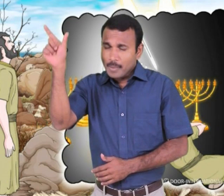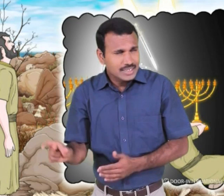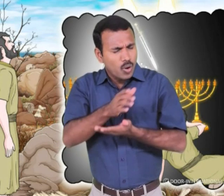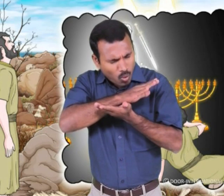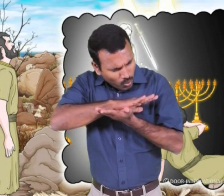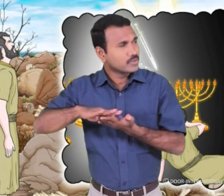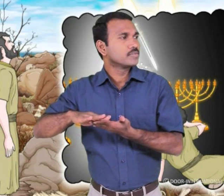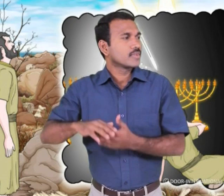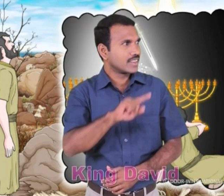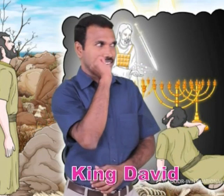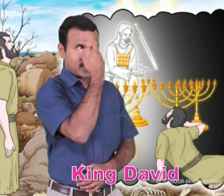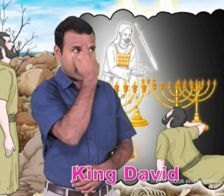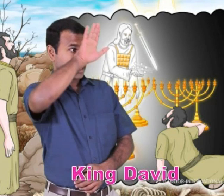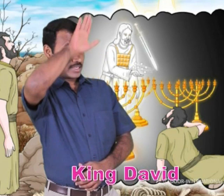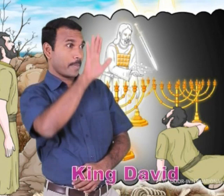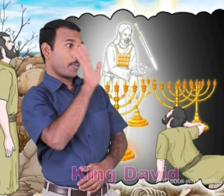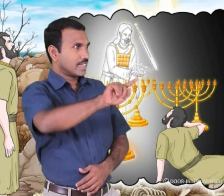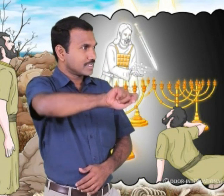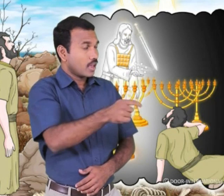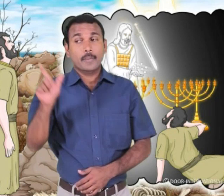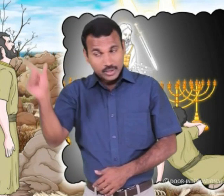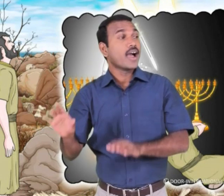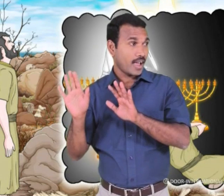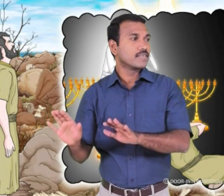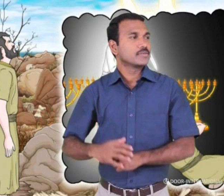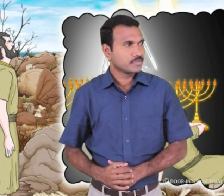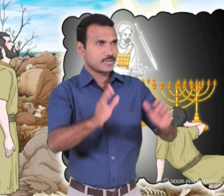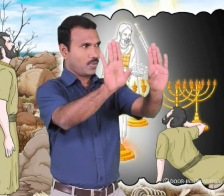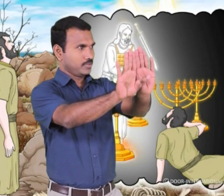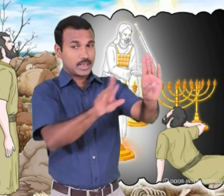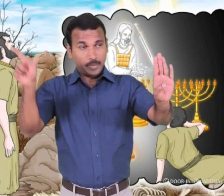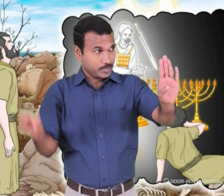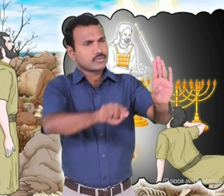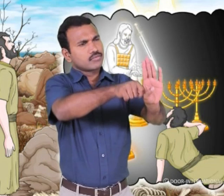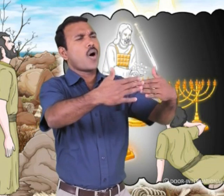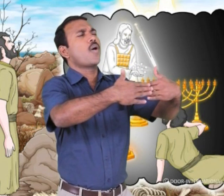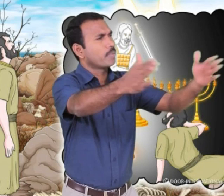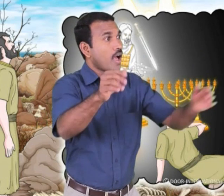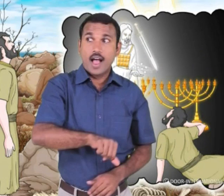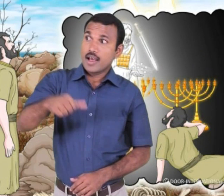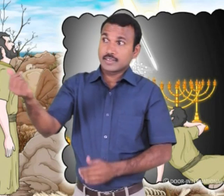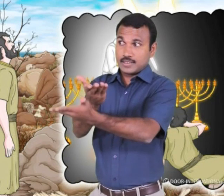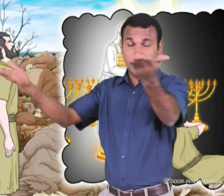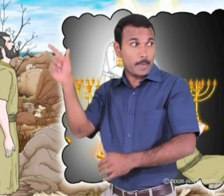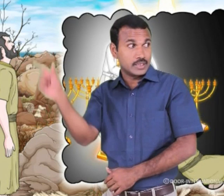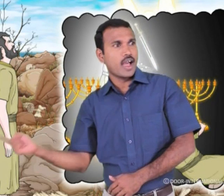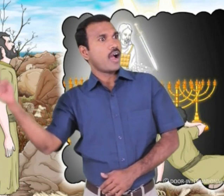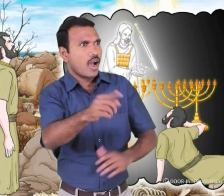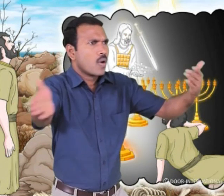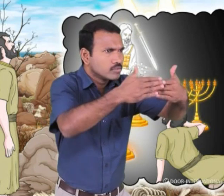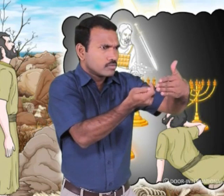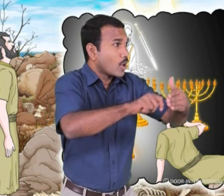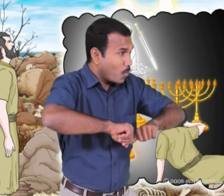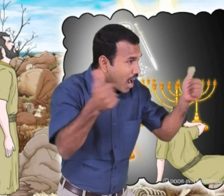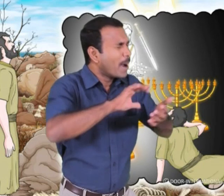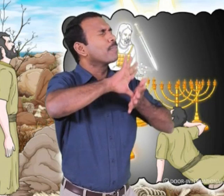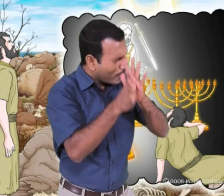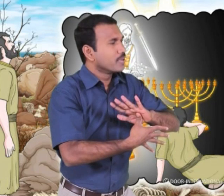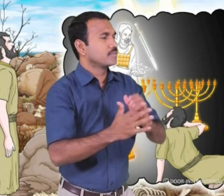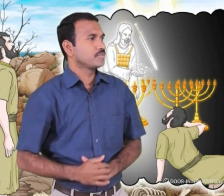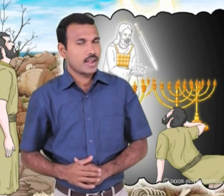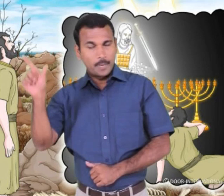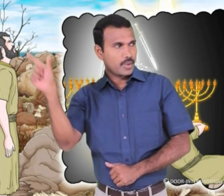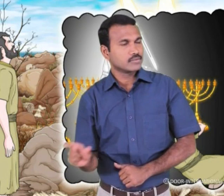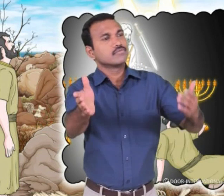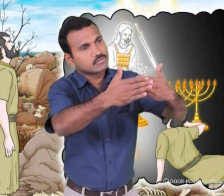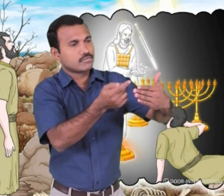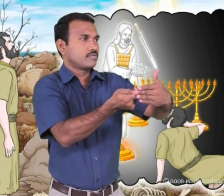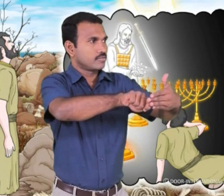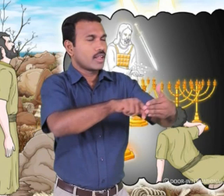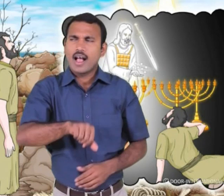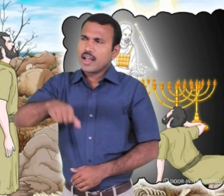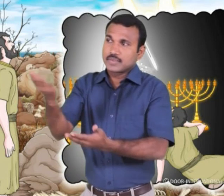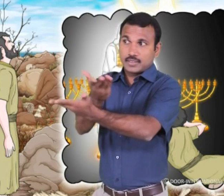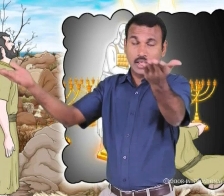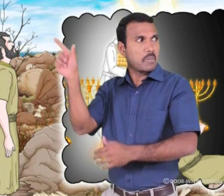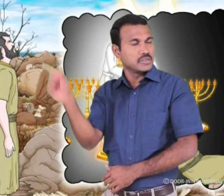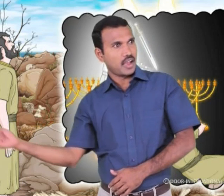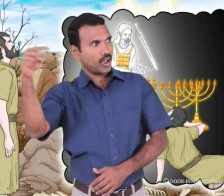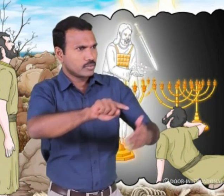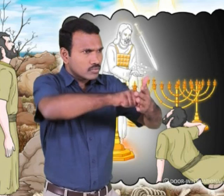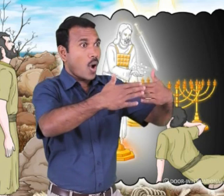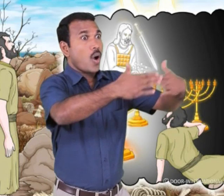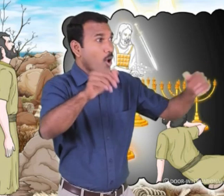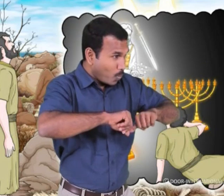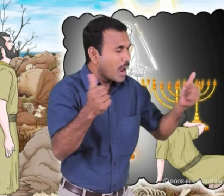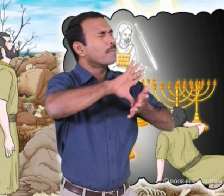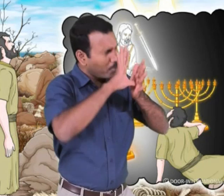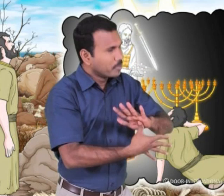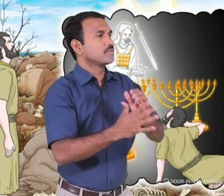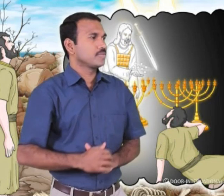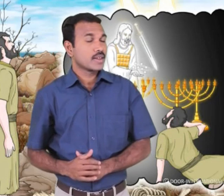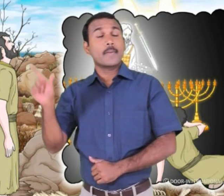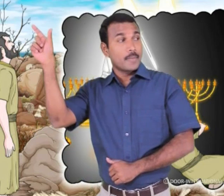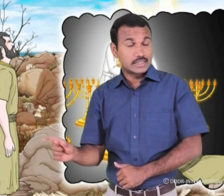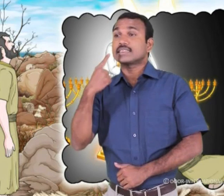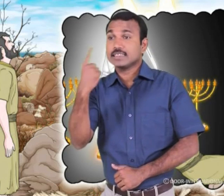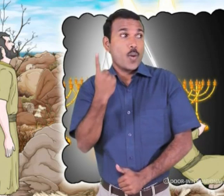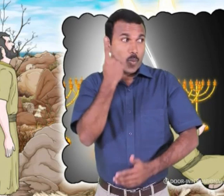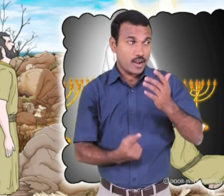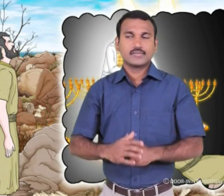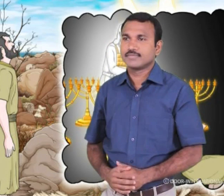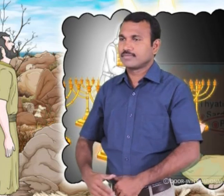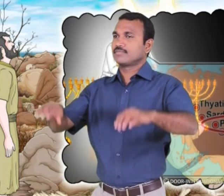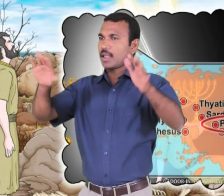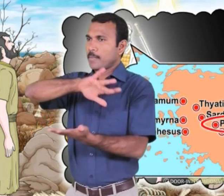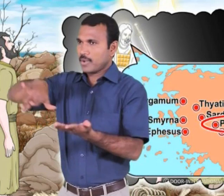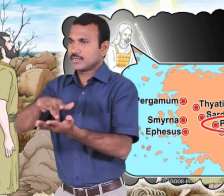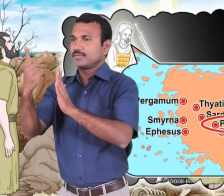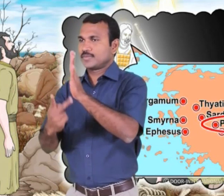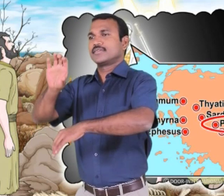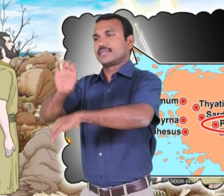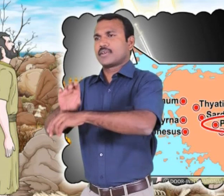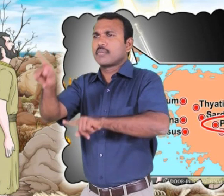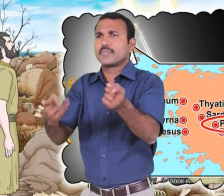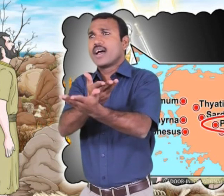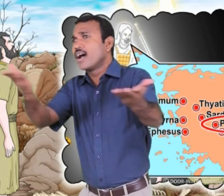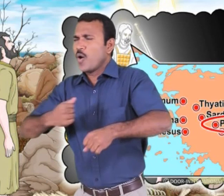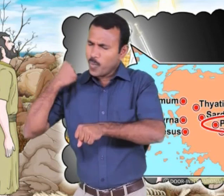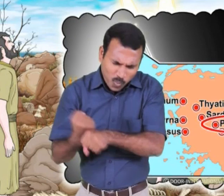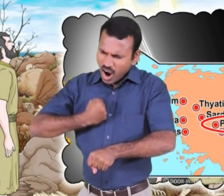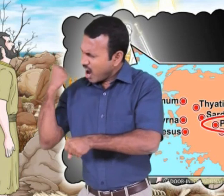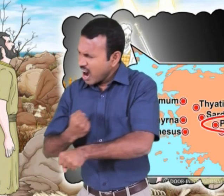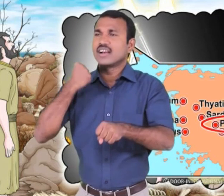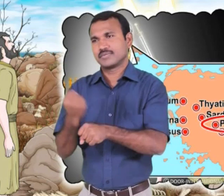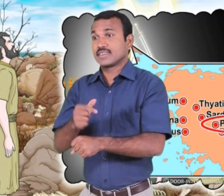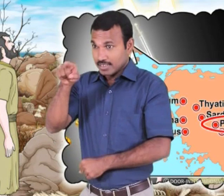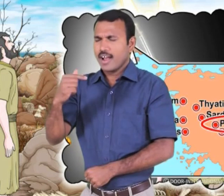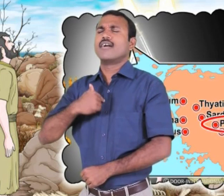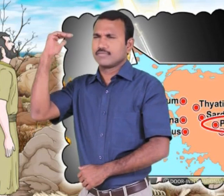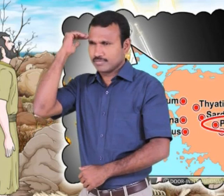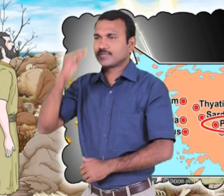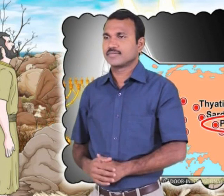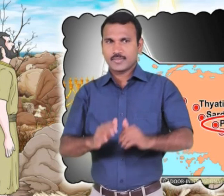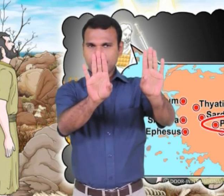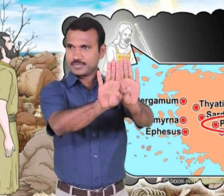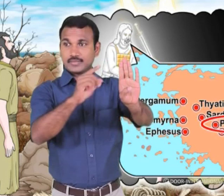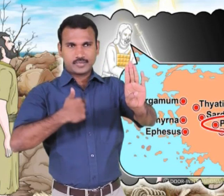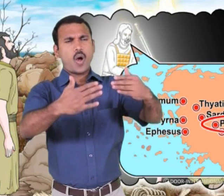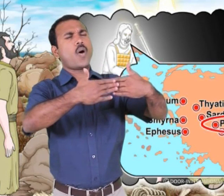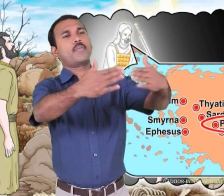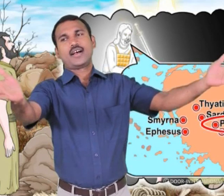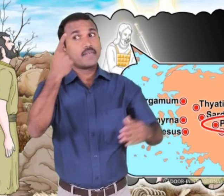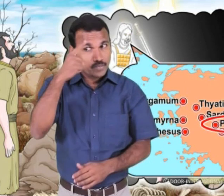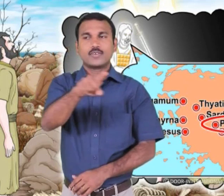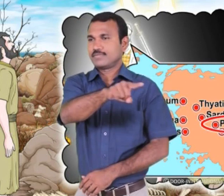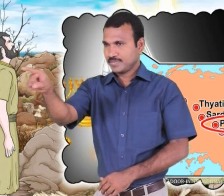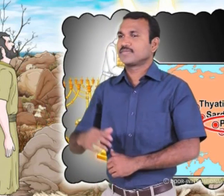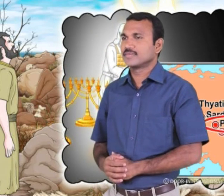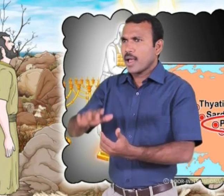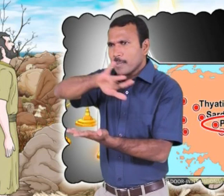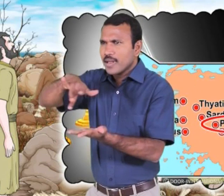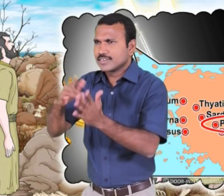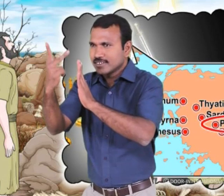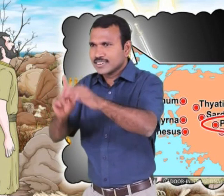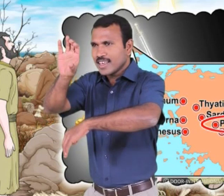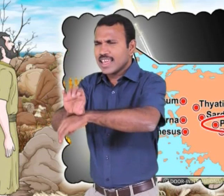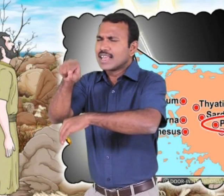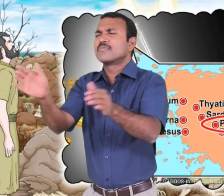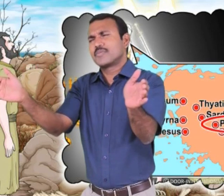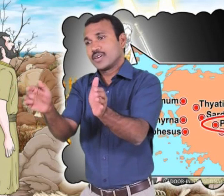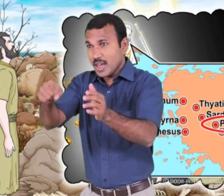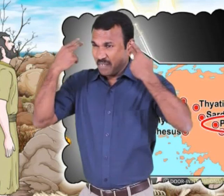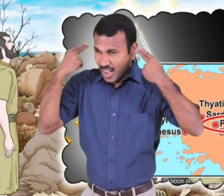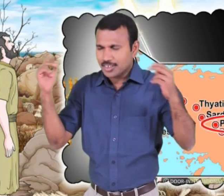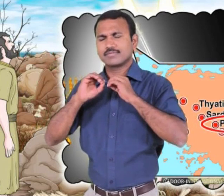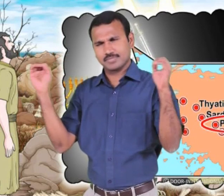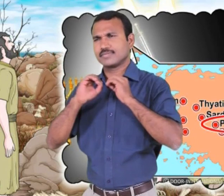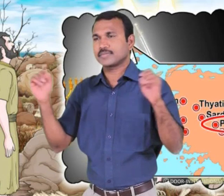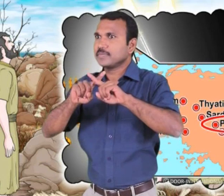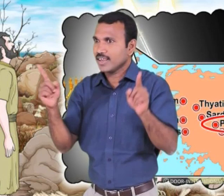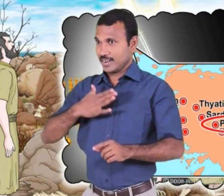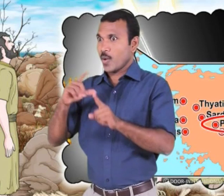What He opens no one can shut, and what He shuts no one can open. I know your deeds. See, I have placed before you an open door, which no one can shut.